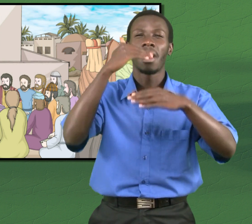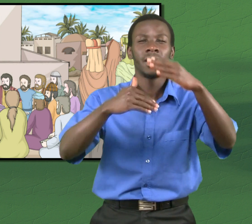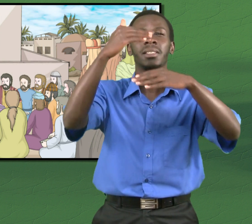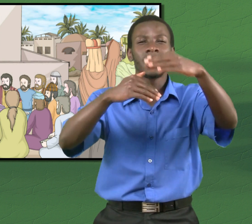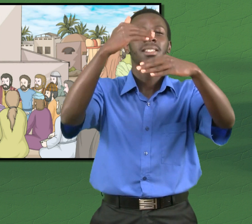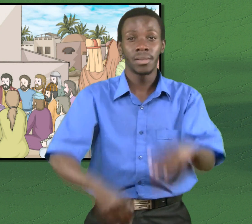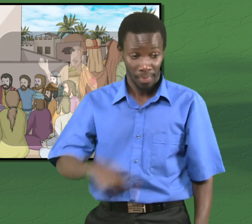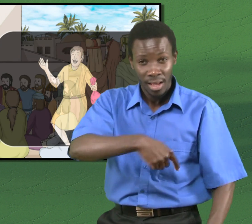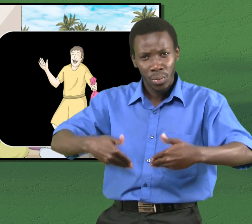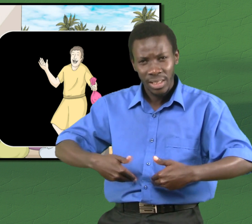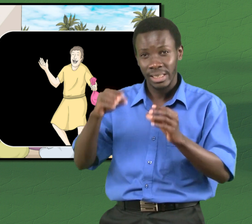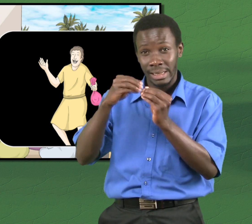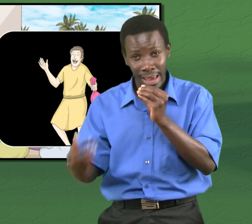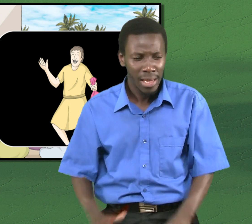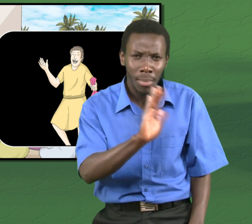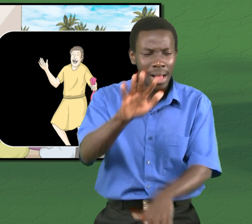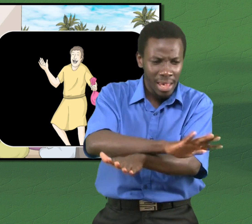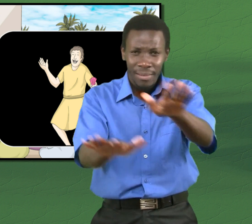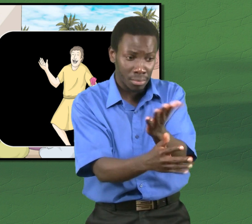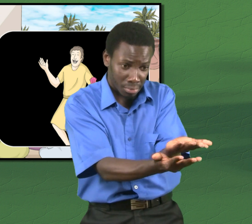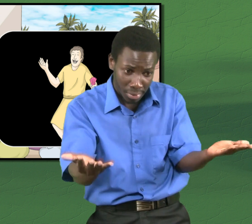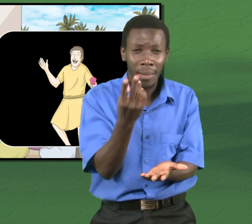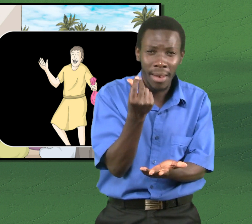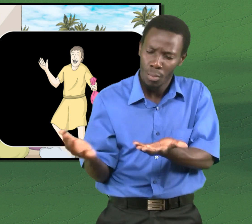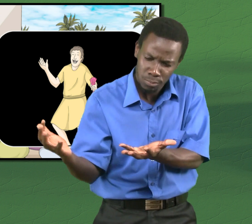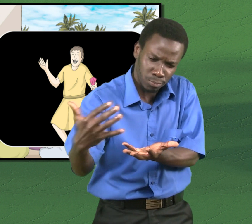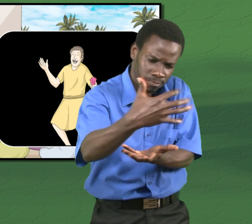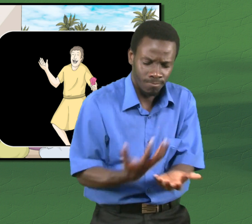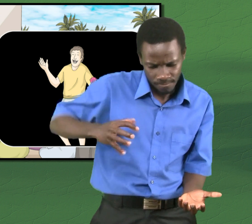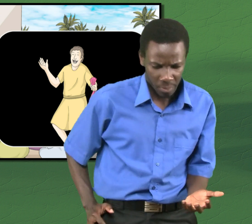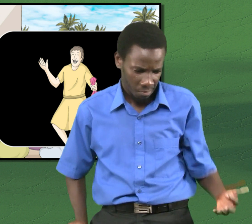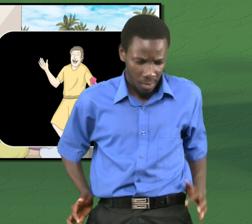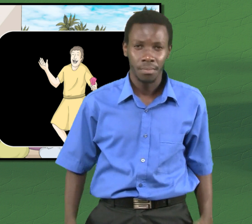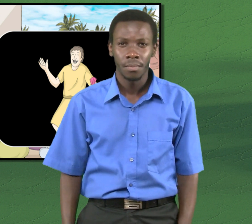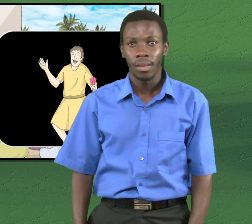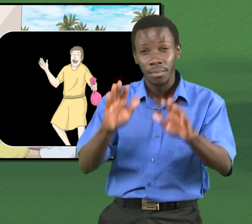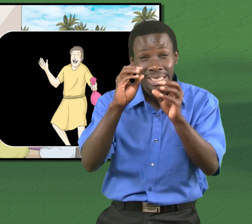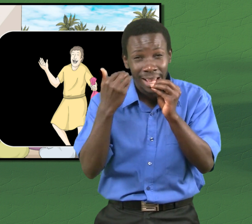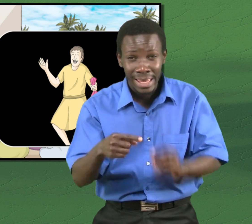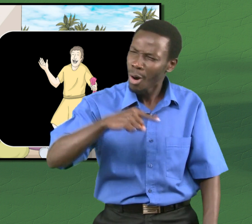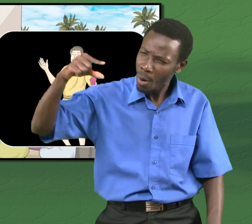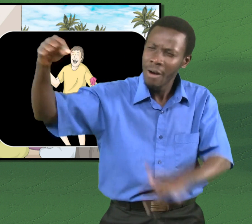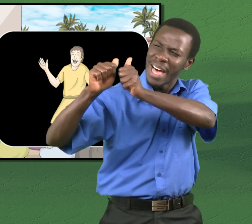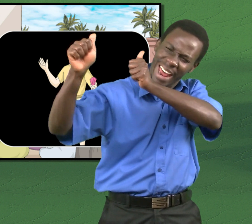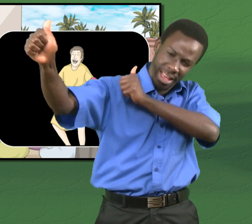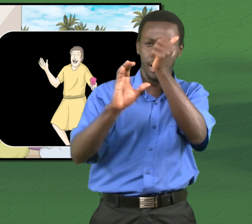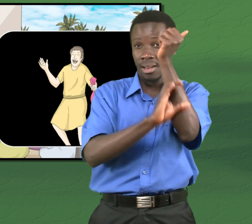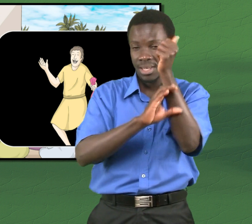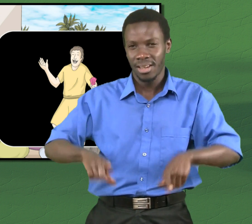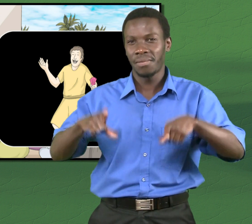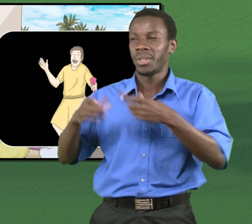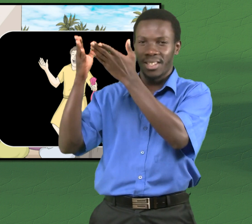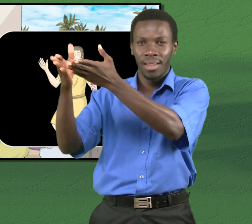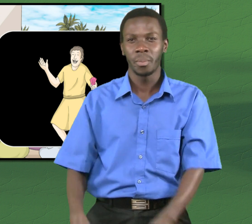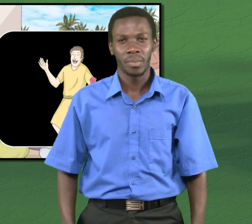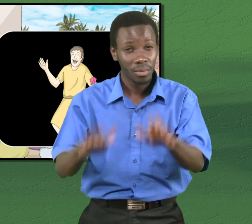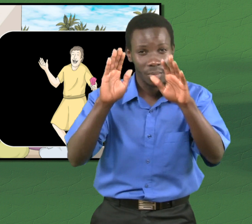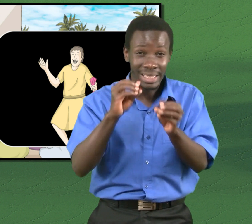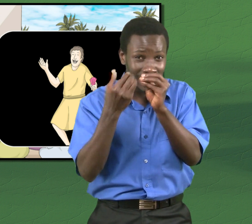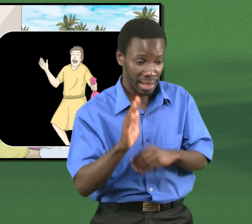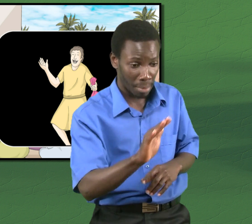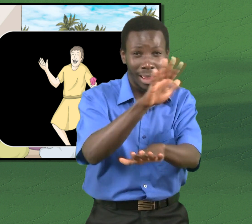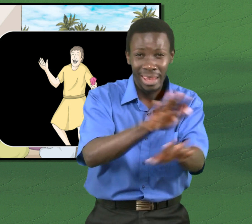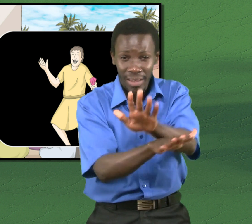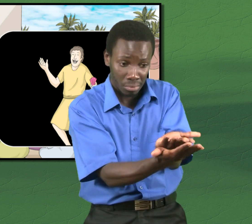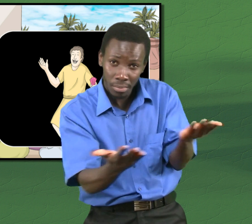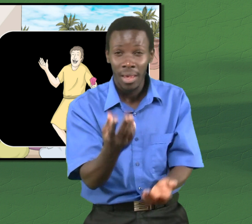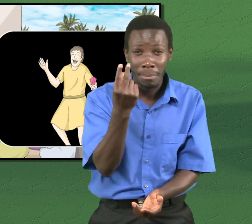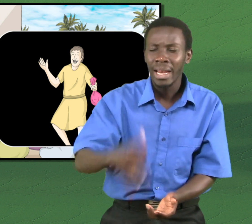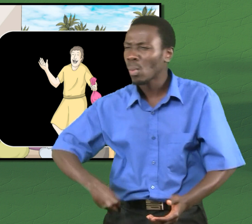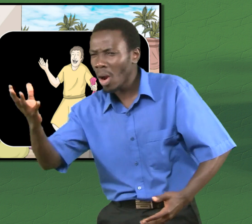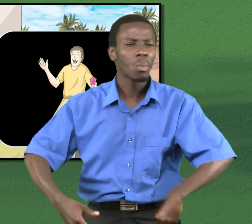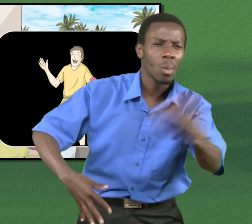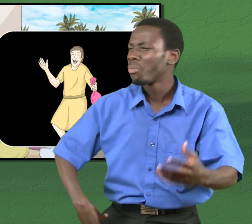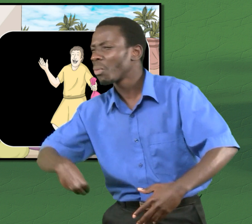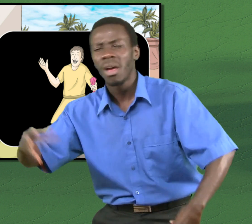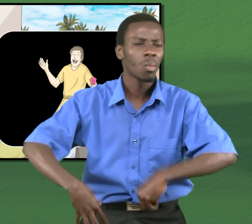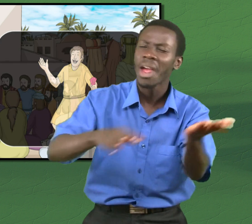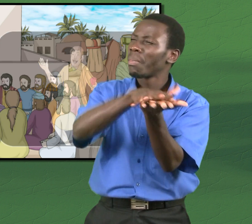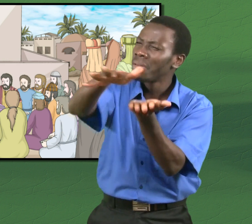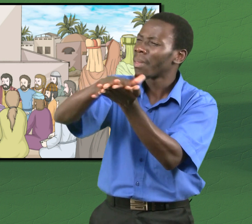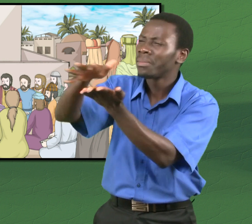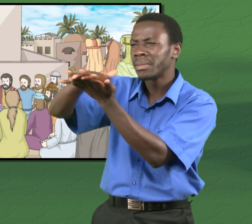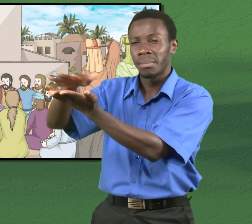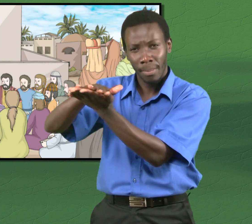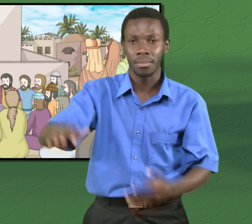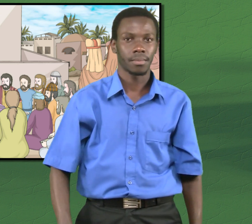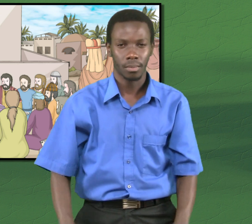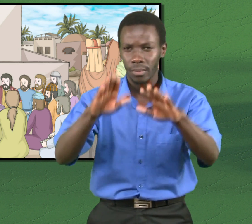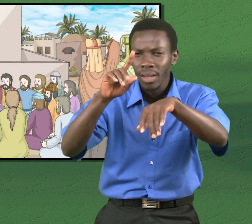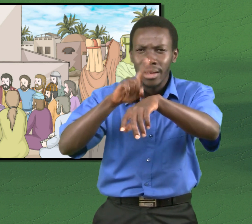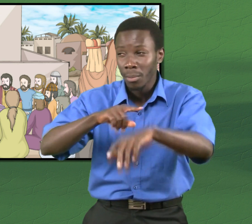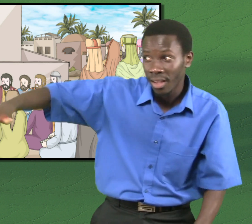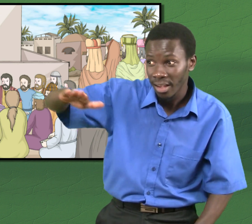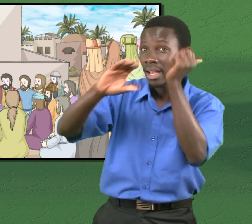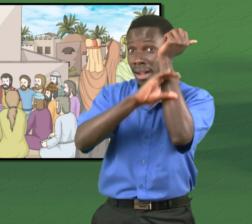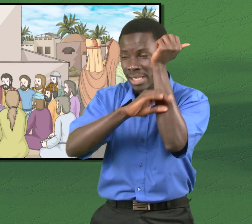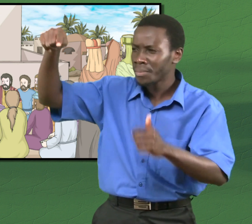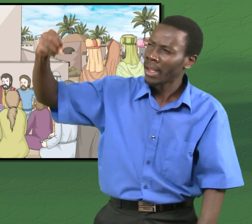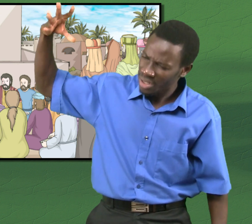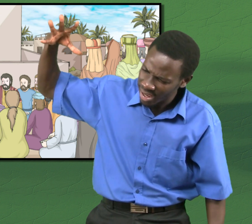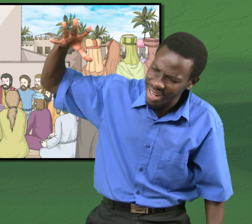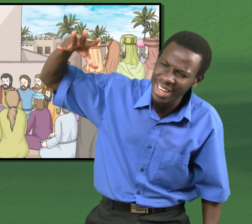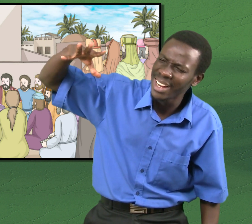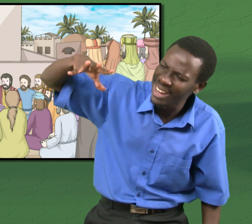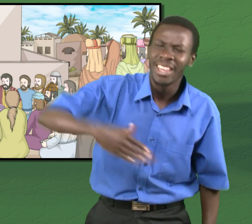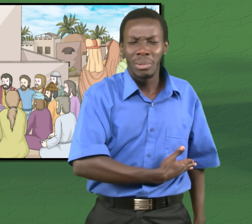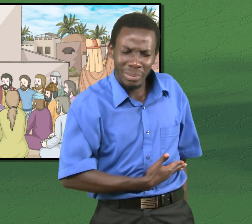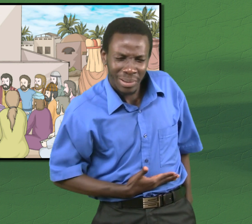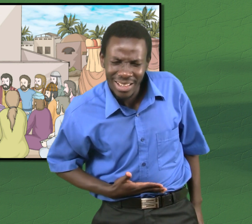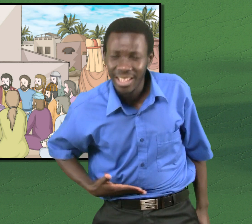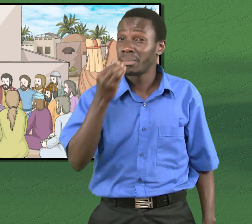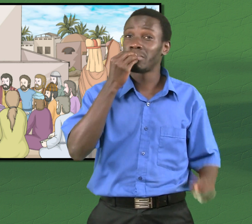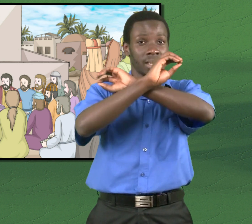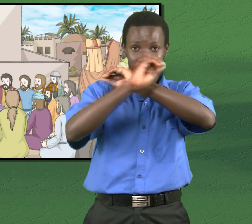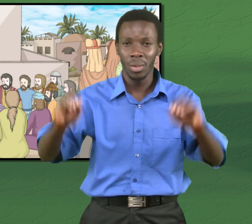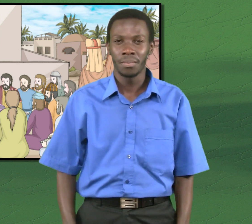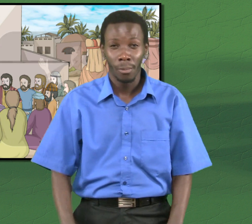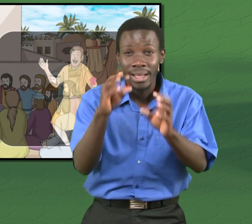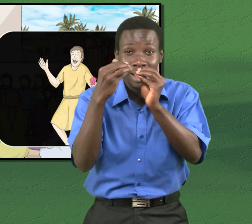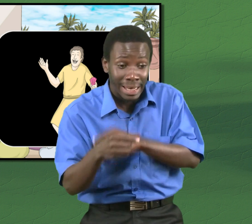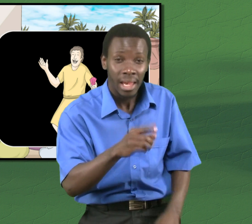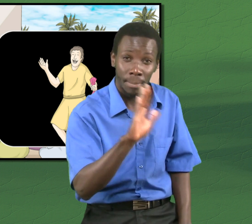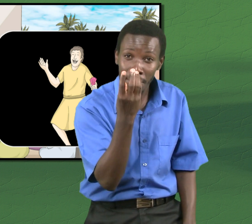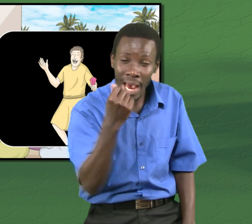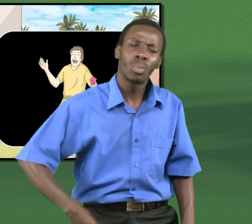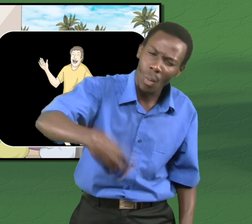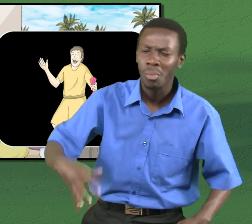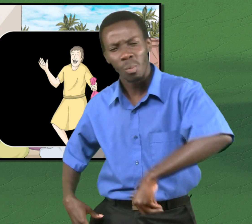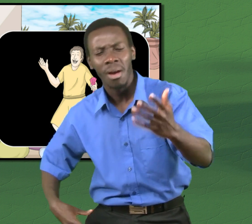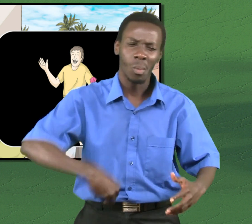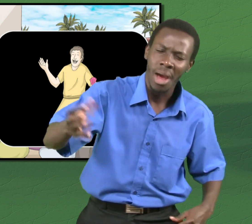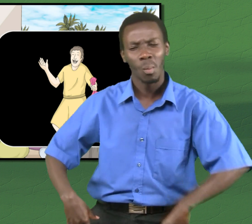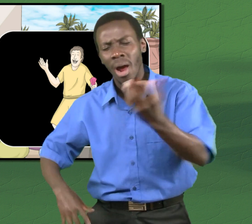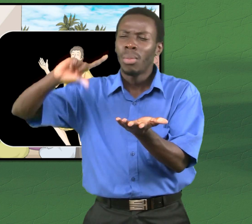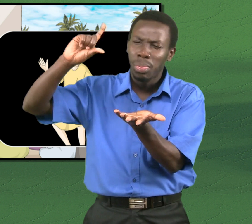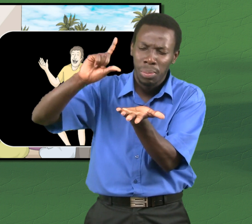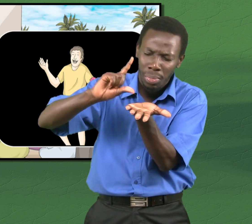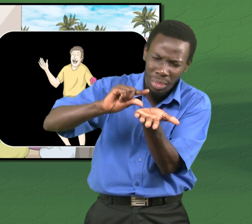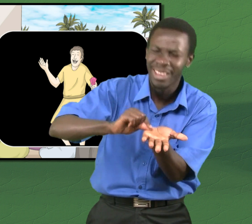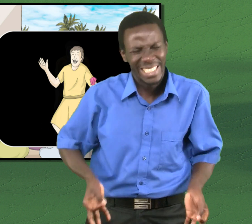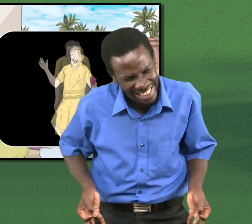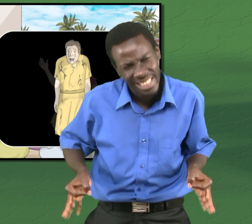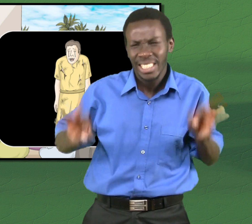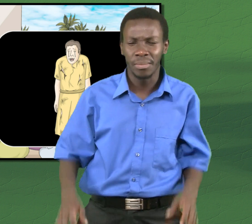After a few days, the younger son got everything together and journeyed to a distant country, where he squandered his wealth in wild living.